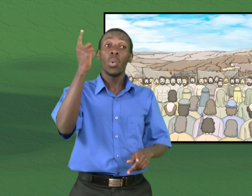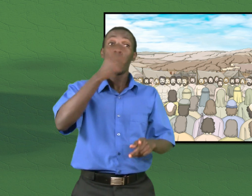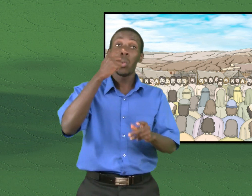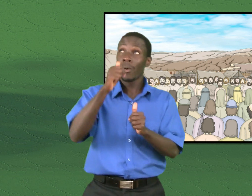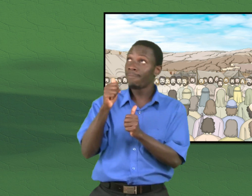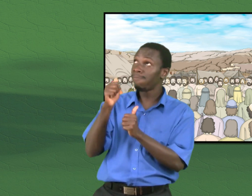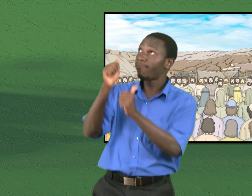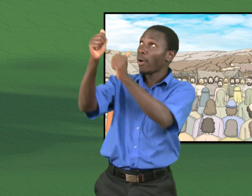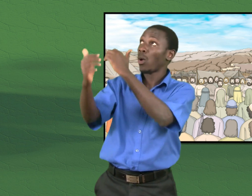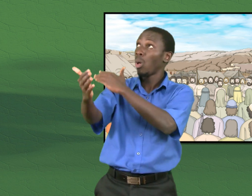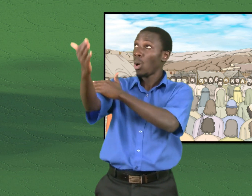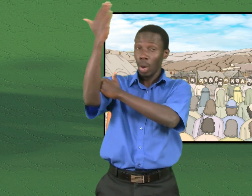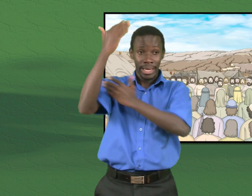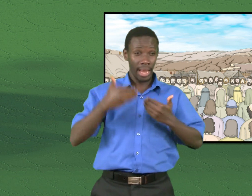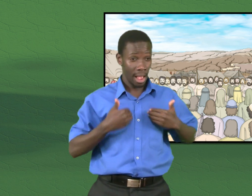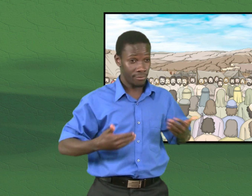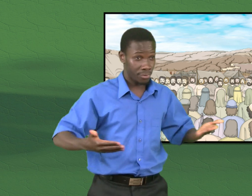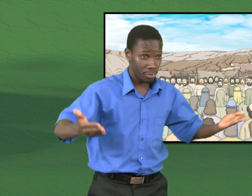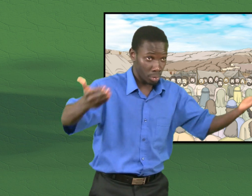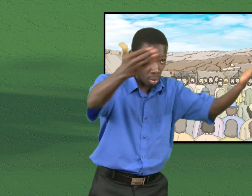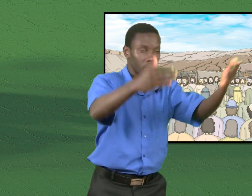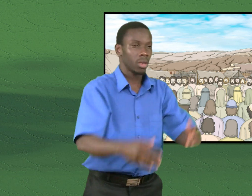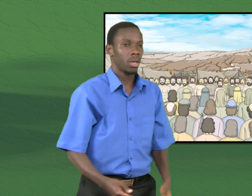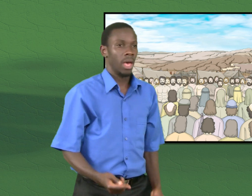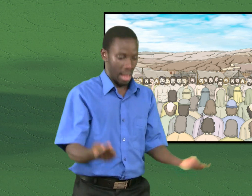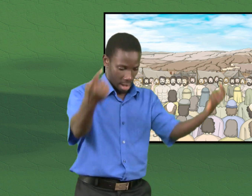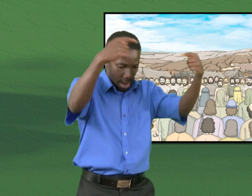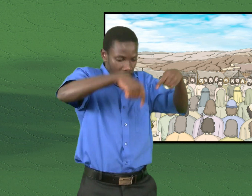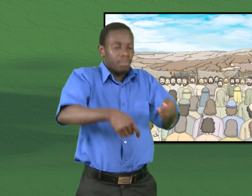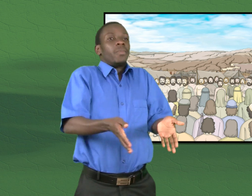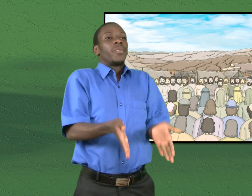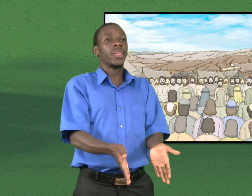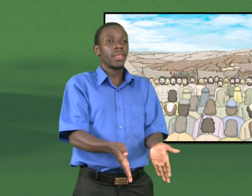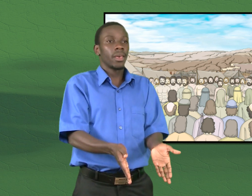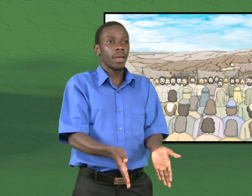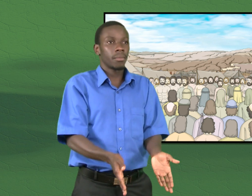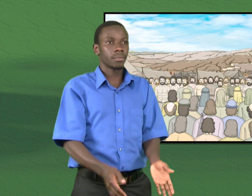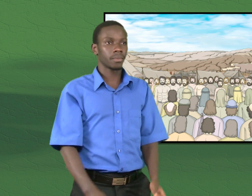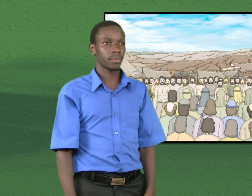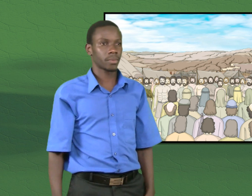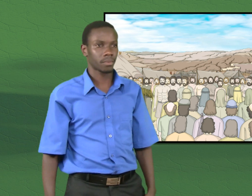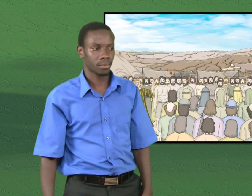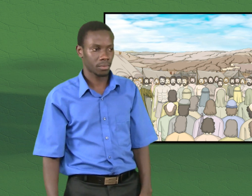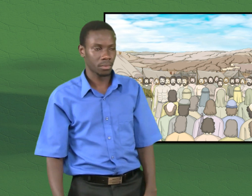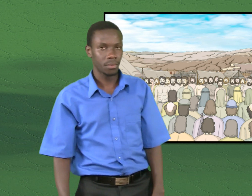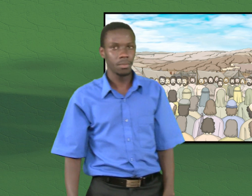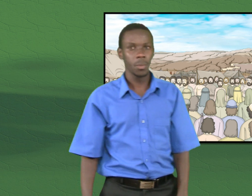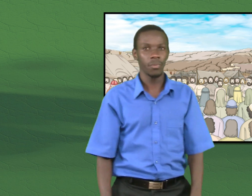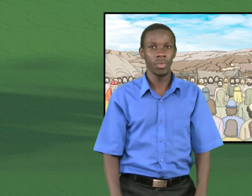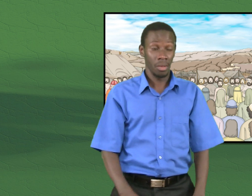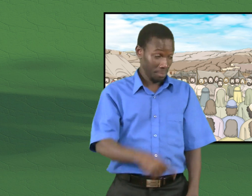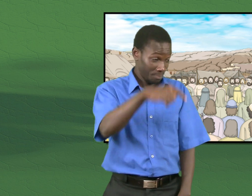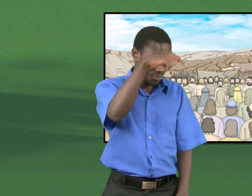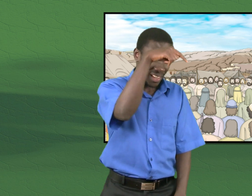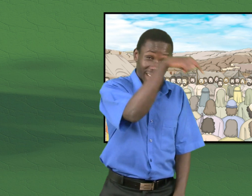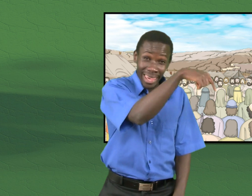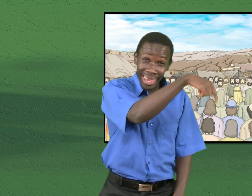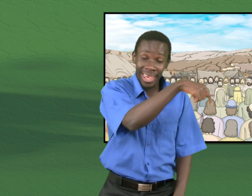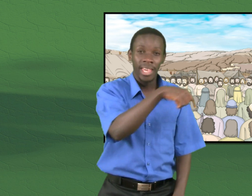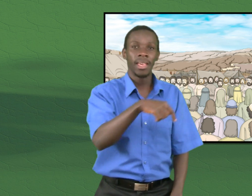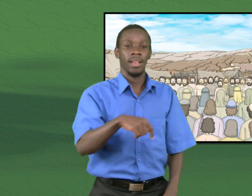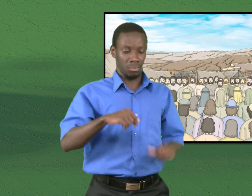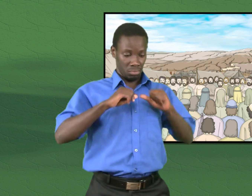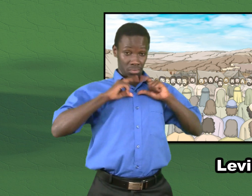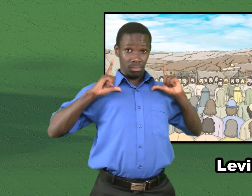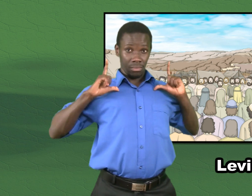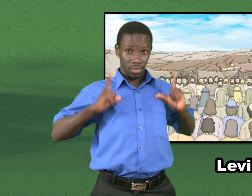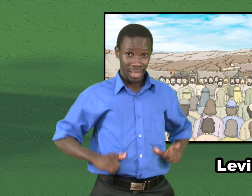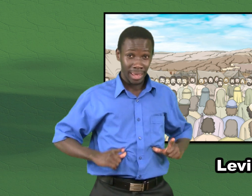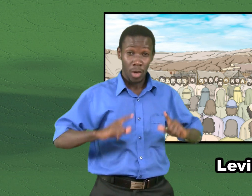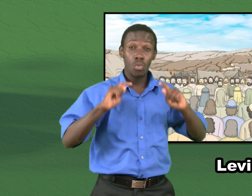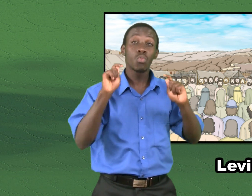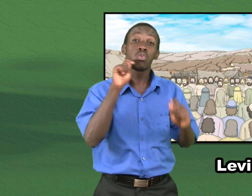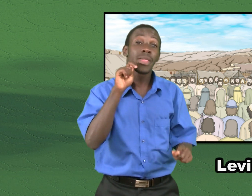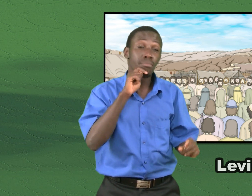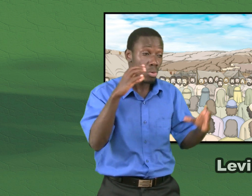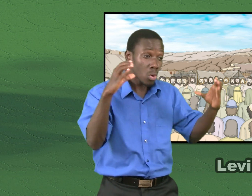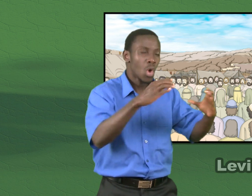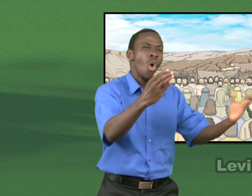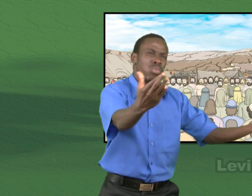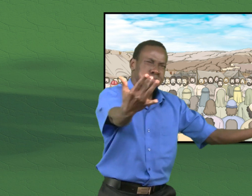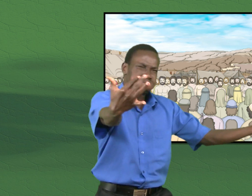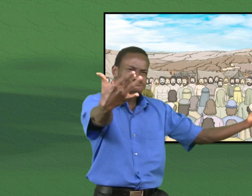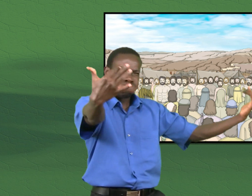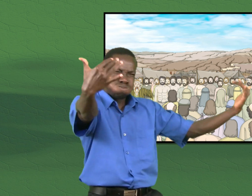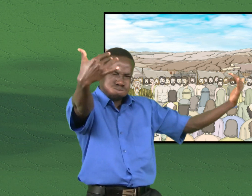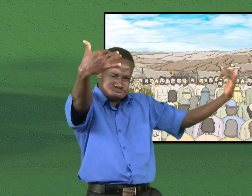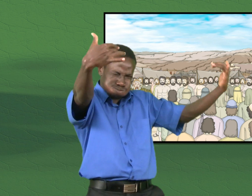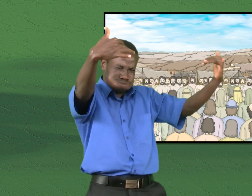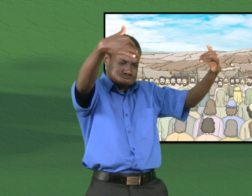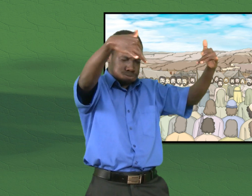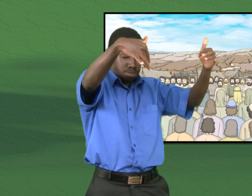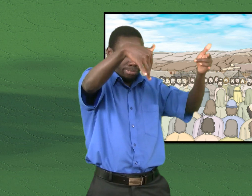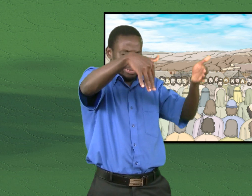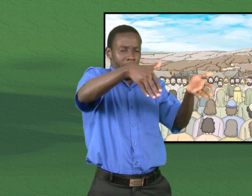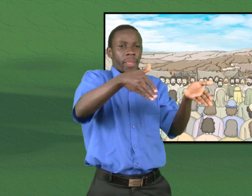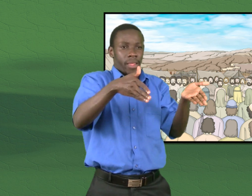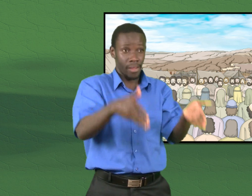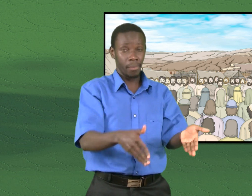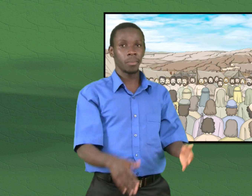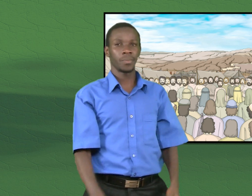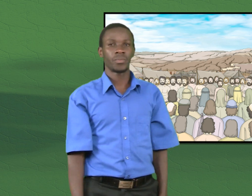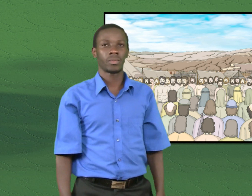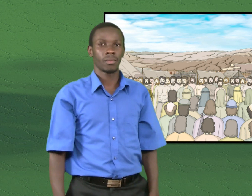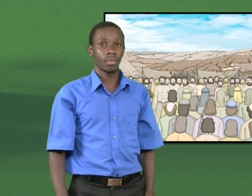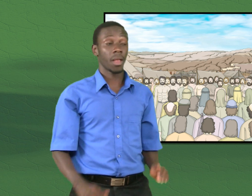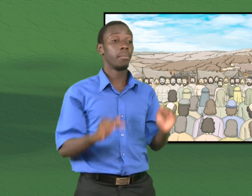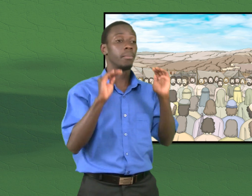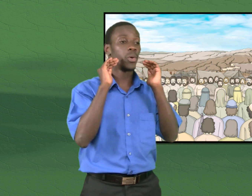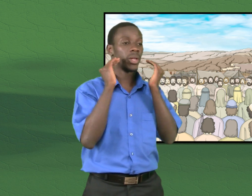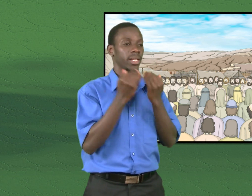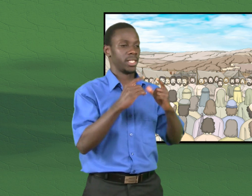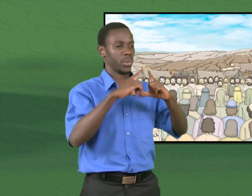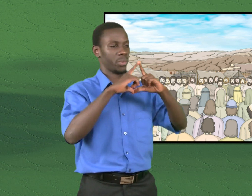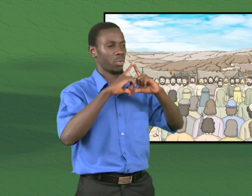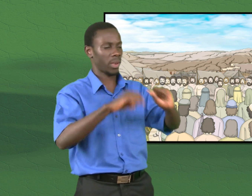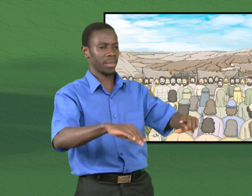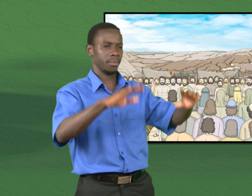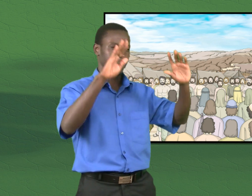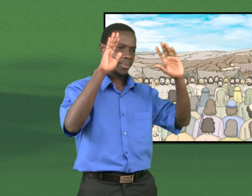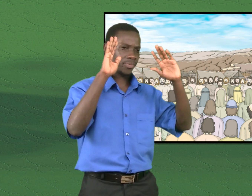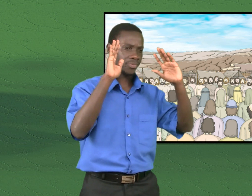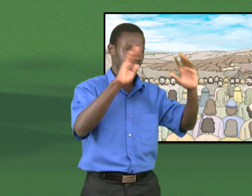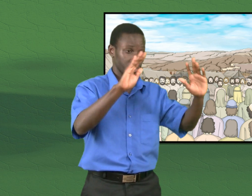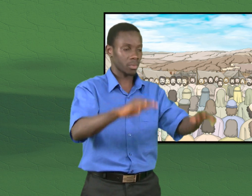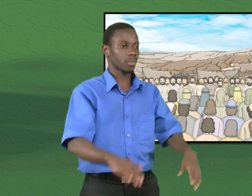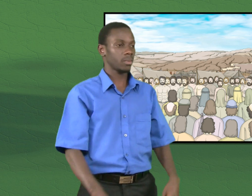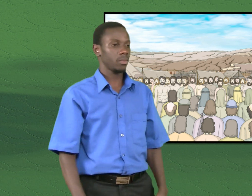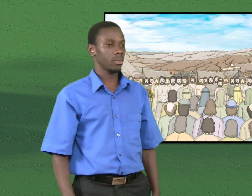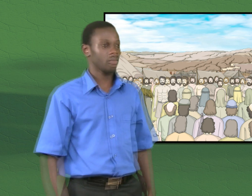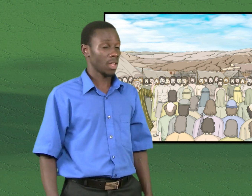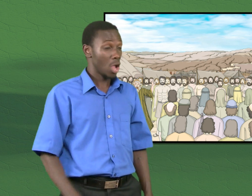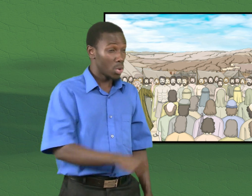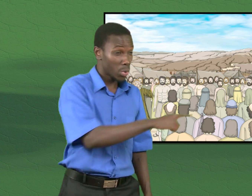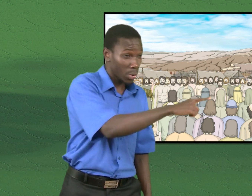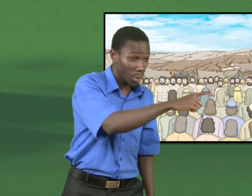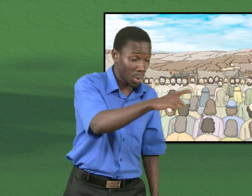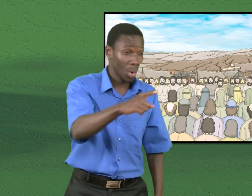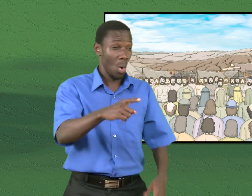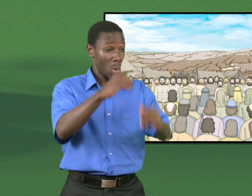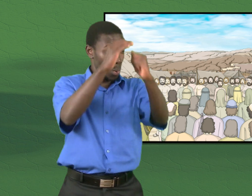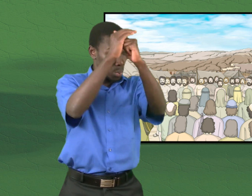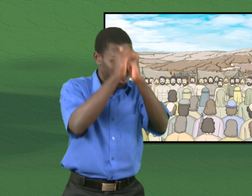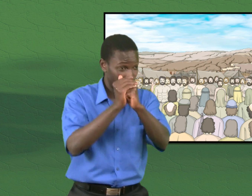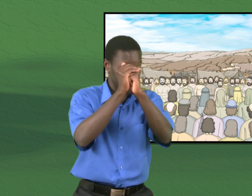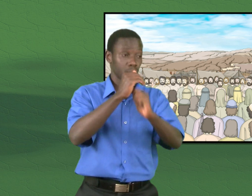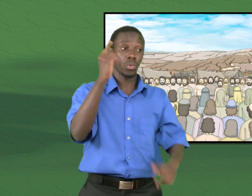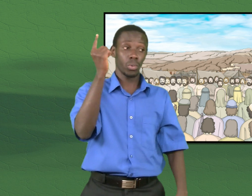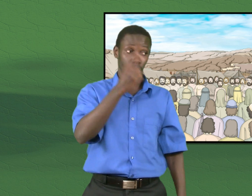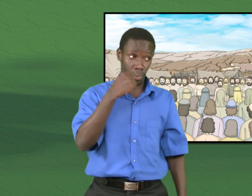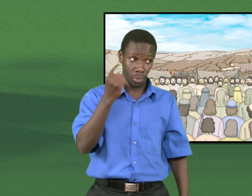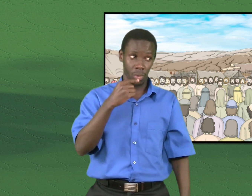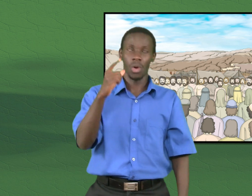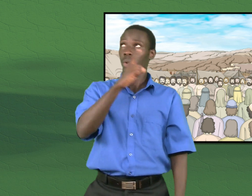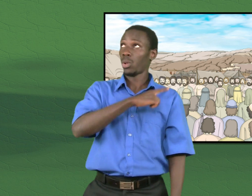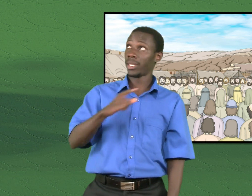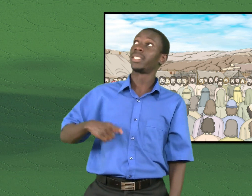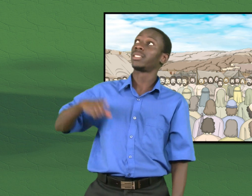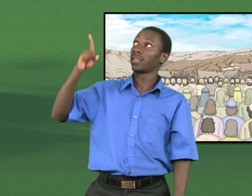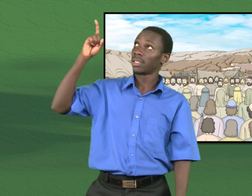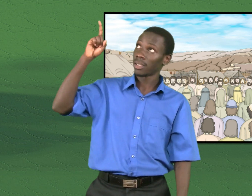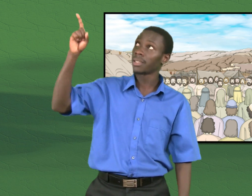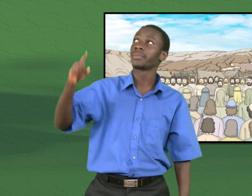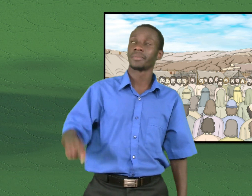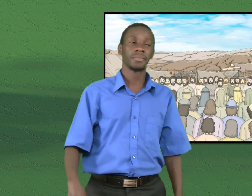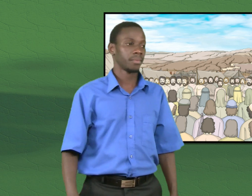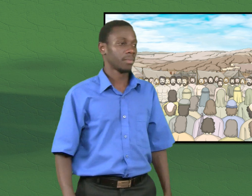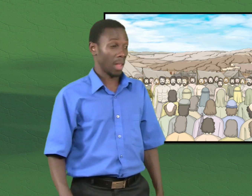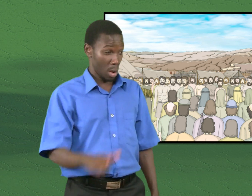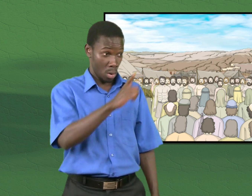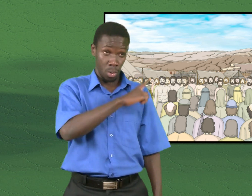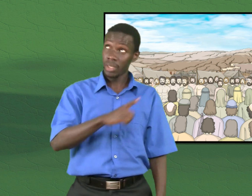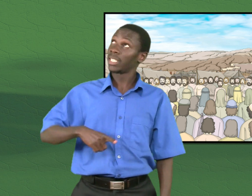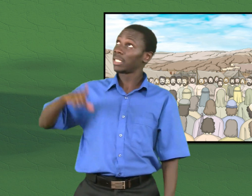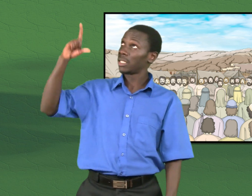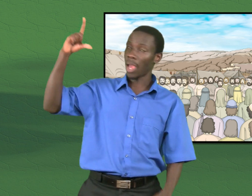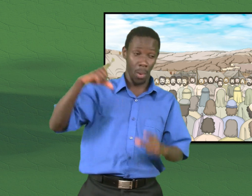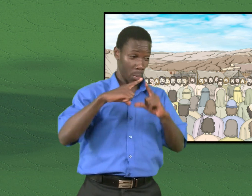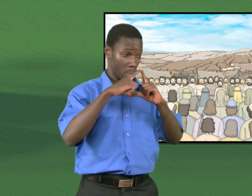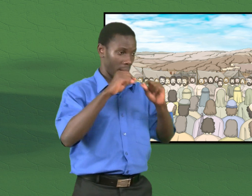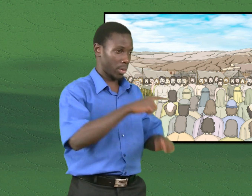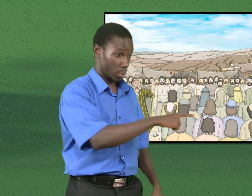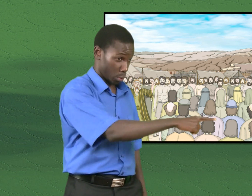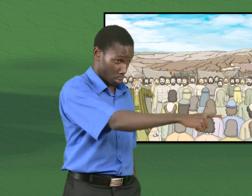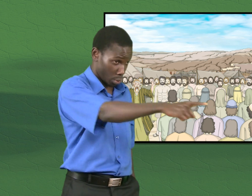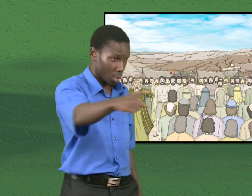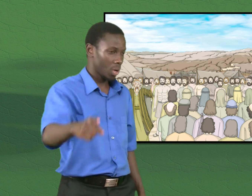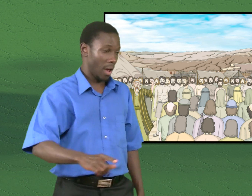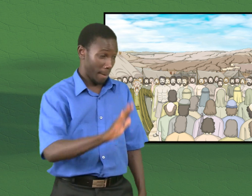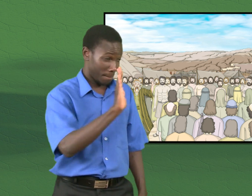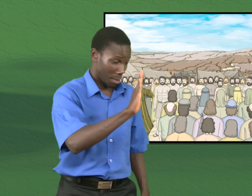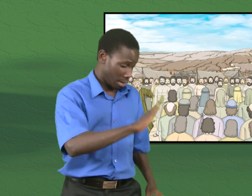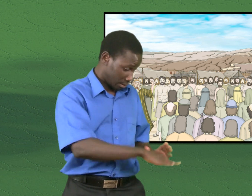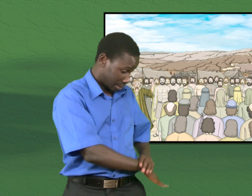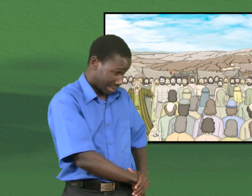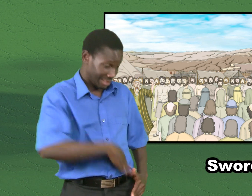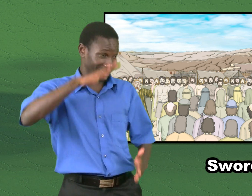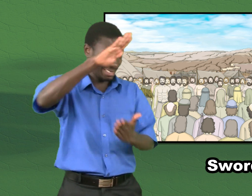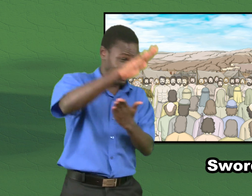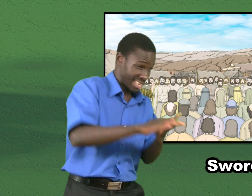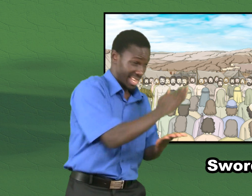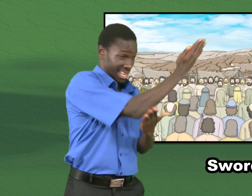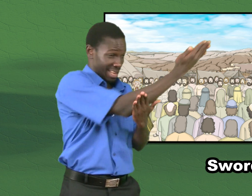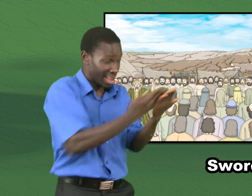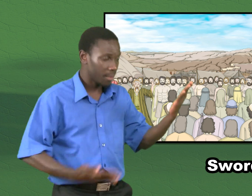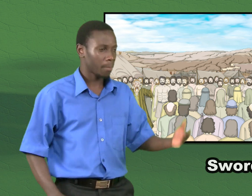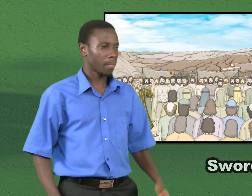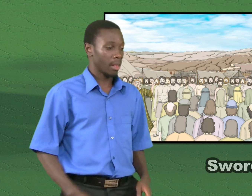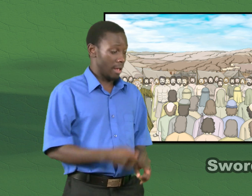So Moses stood at the entrance to the camp and said, “Whoever is for the LORD, come to me.” And all the Levites gathered around him.